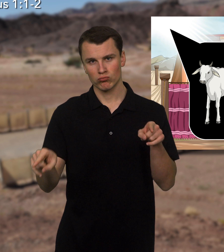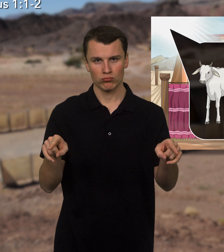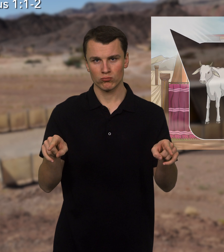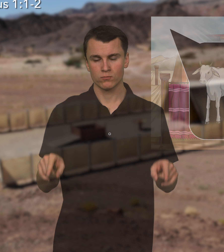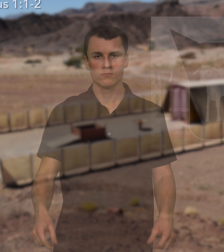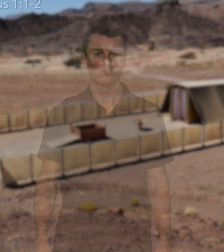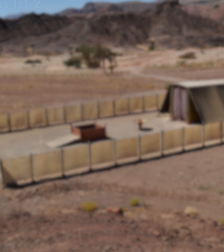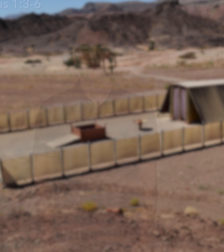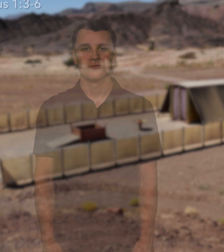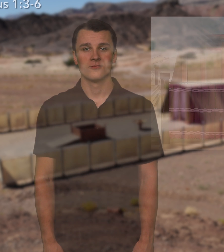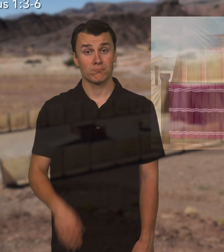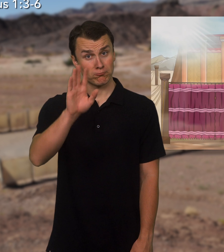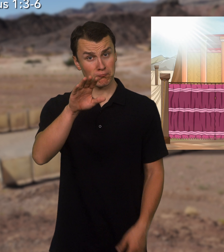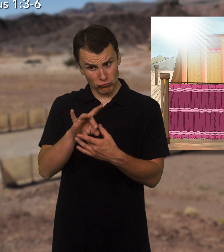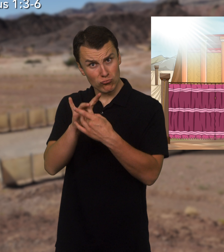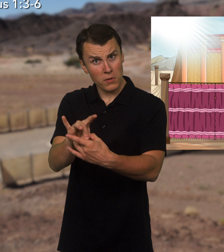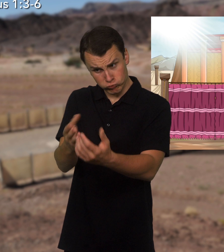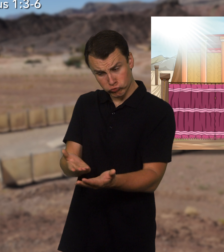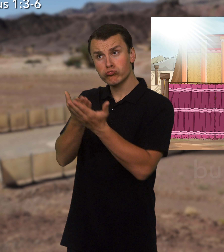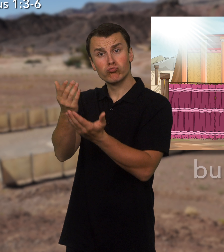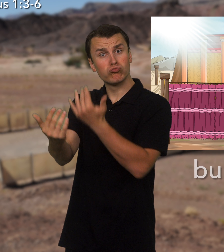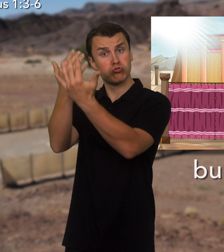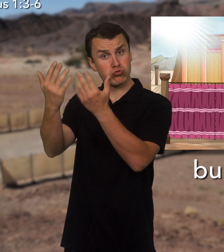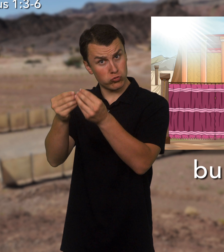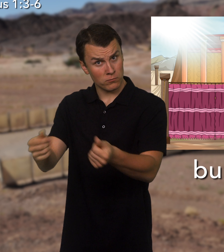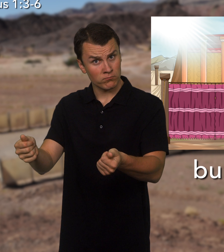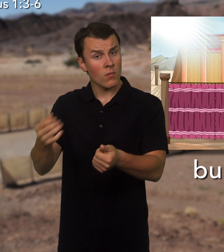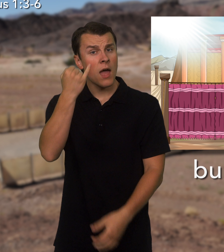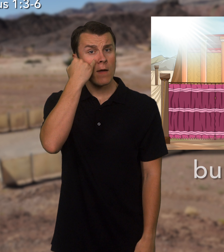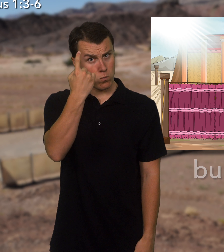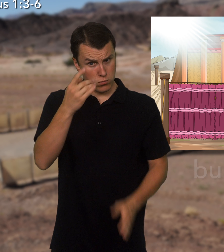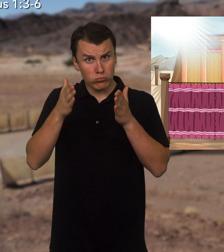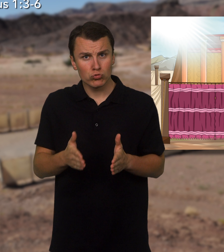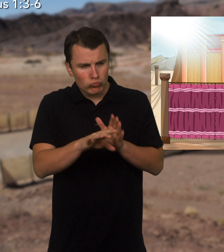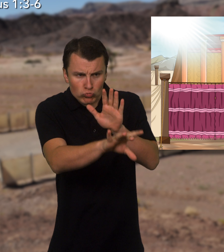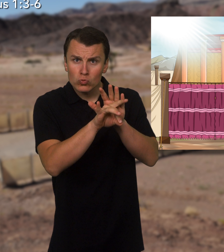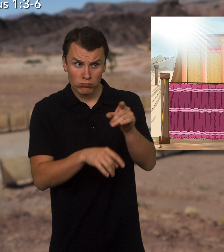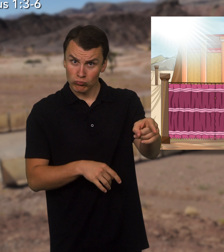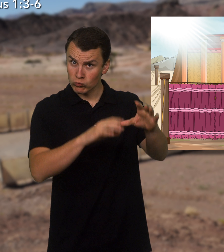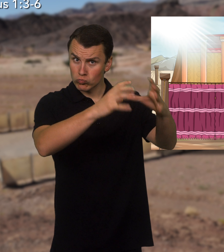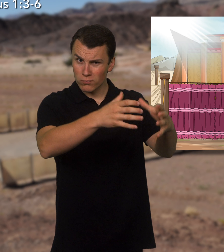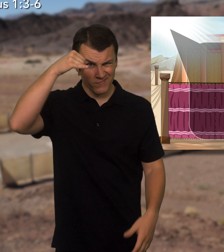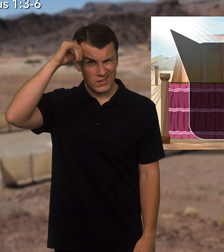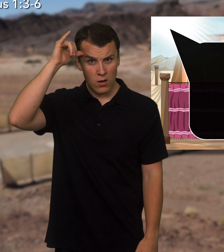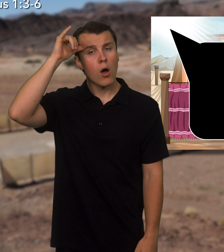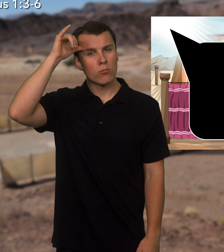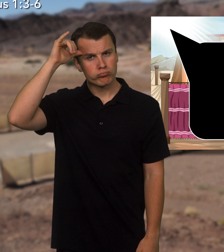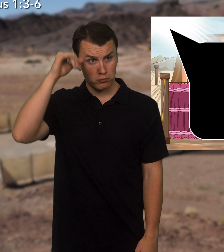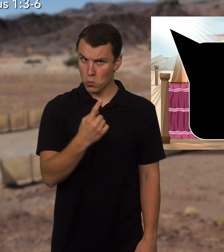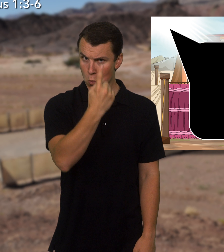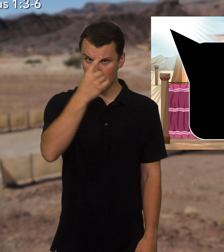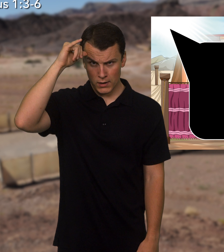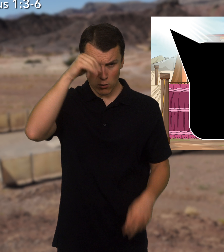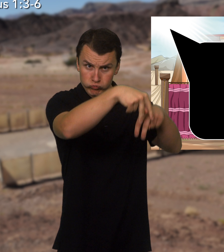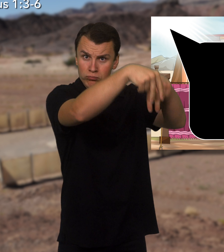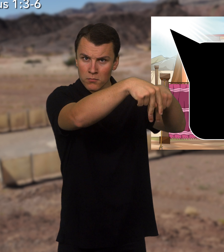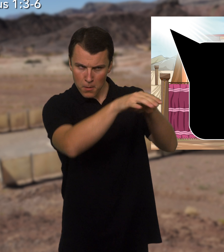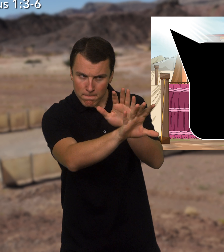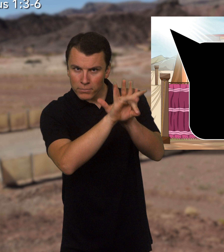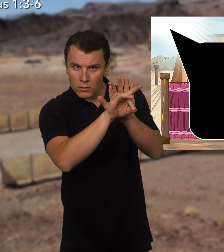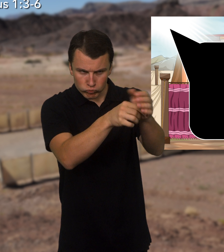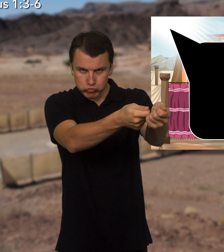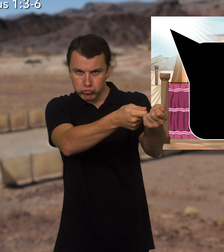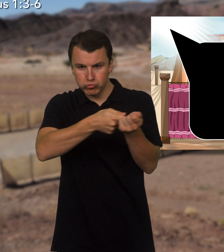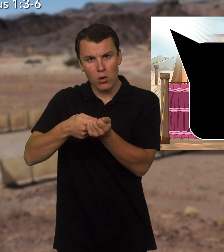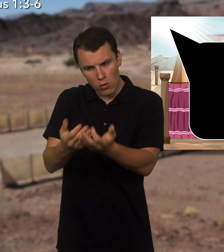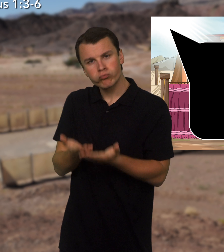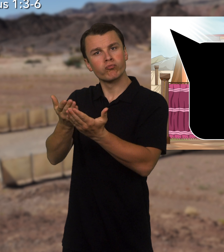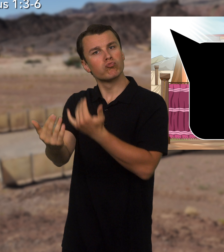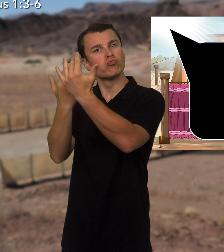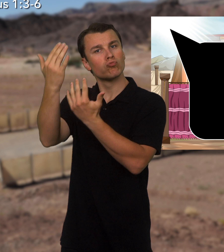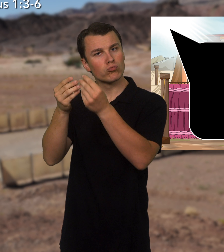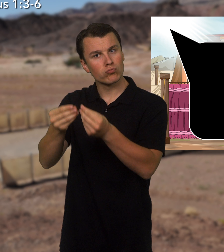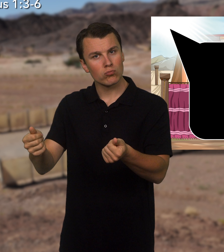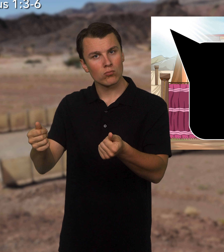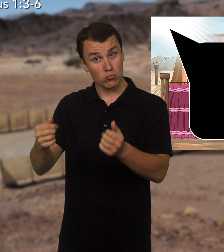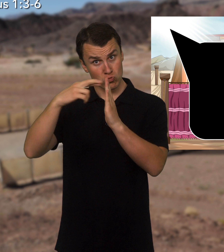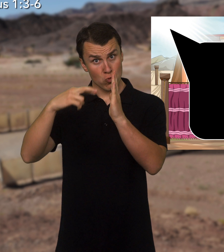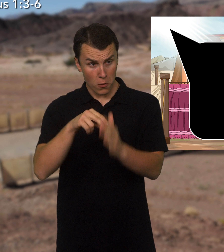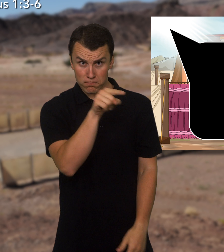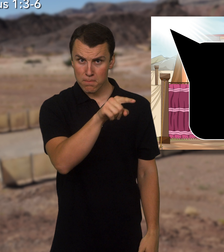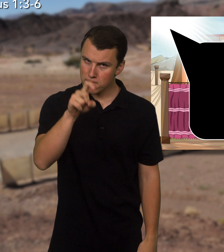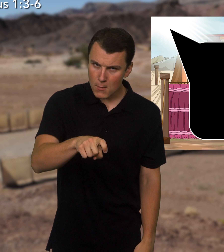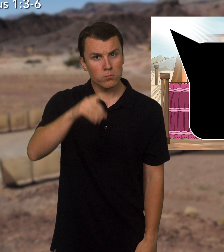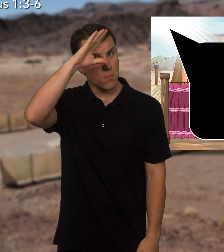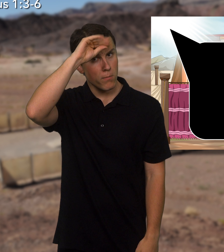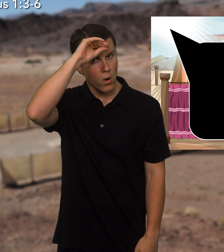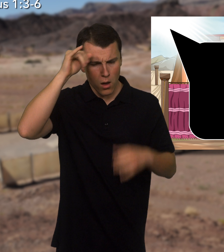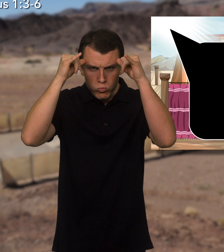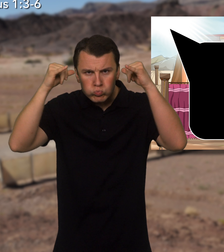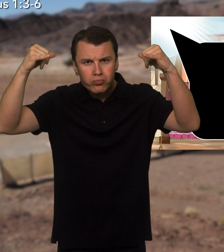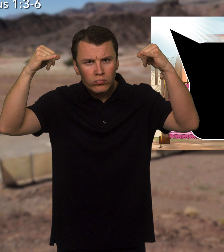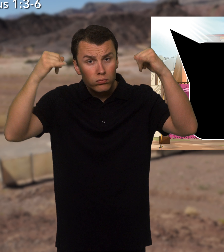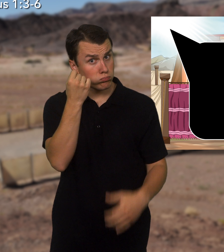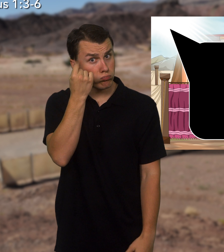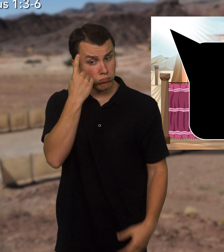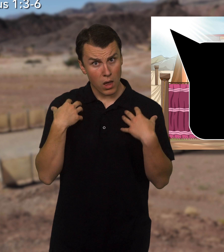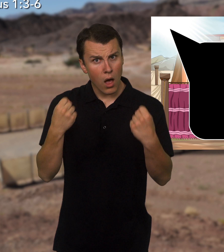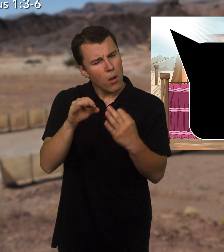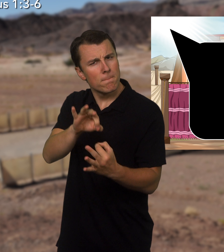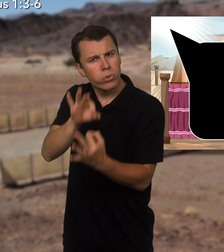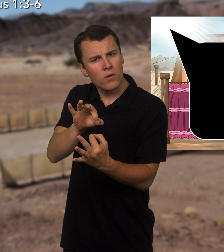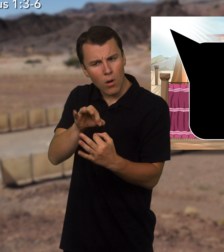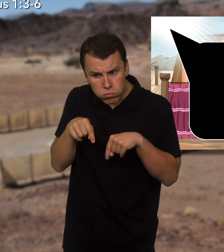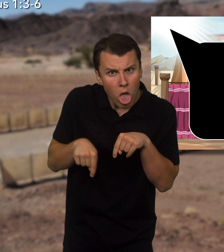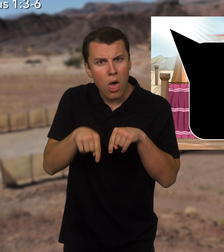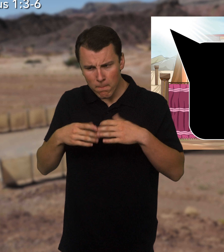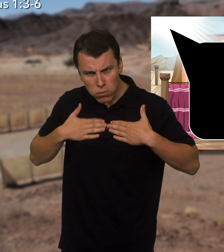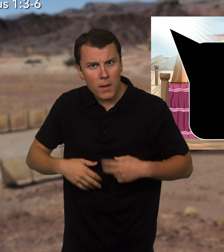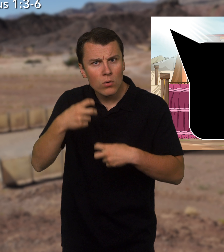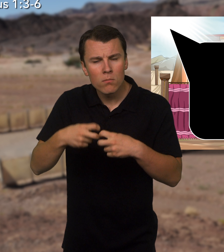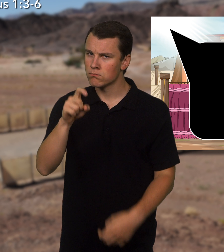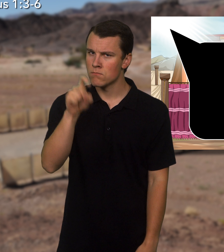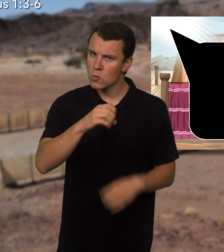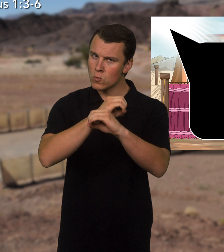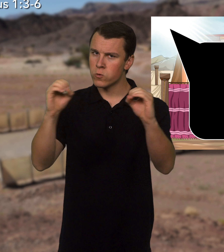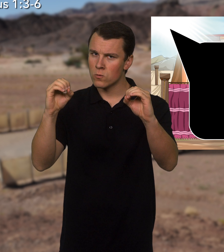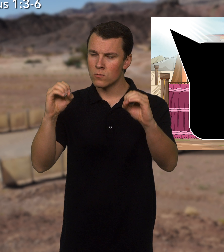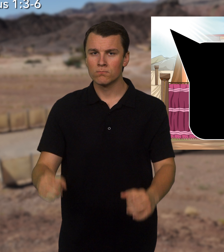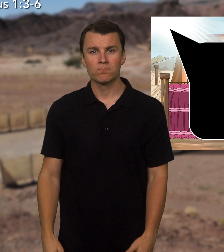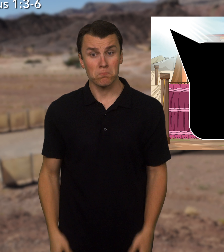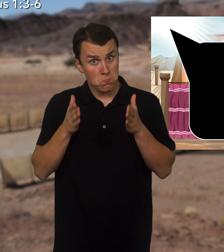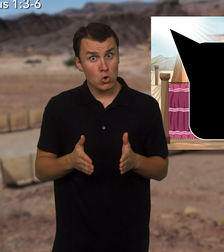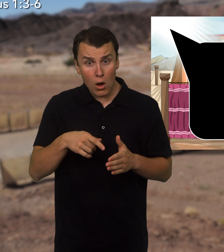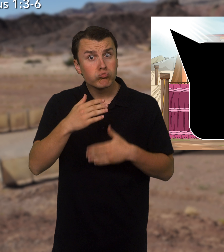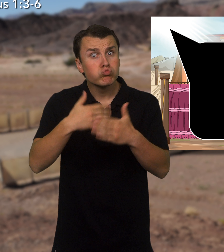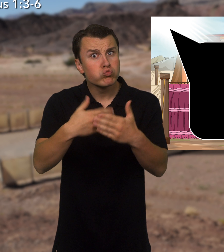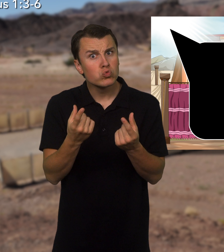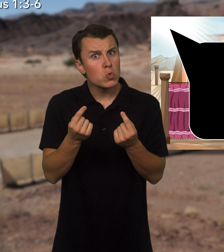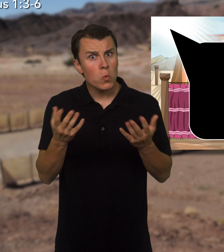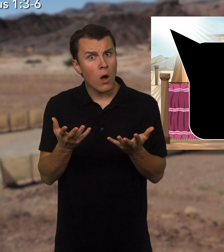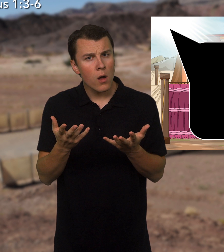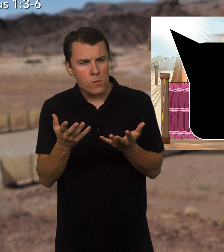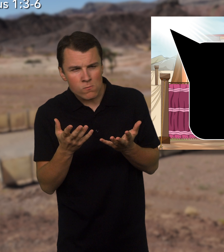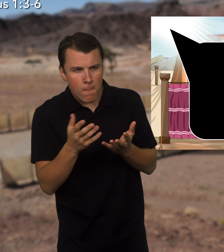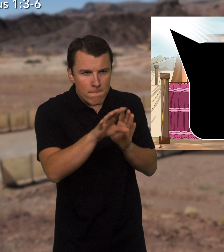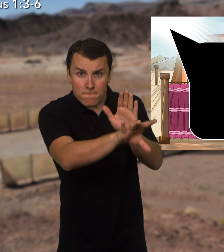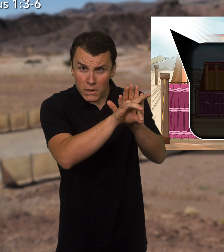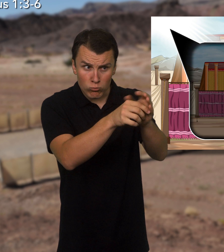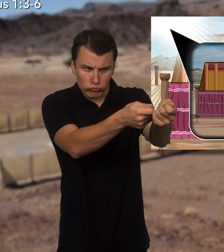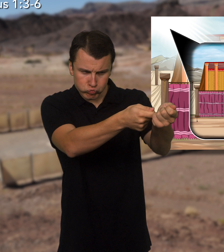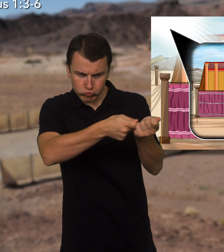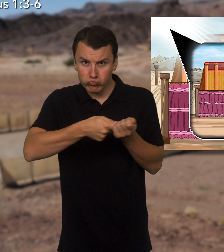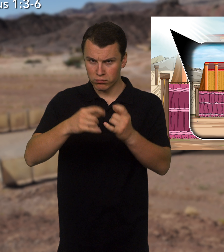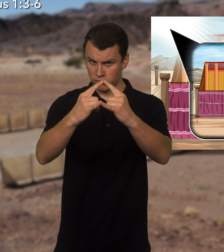If one’s offering is a burnt offering from the herd, he is to present an unblemished male.